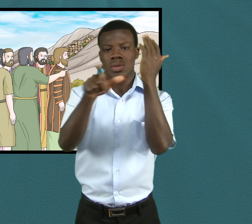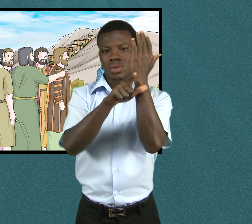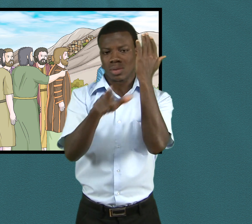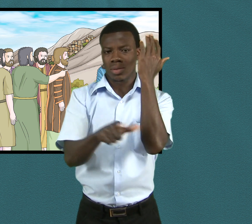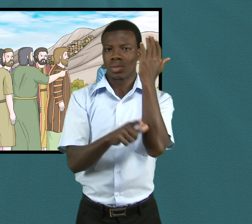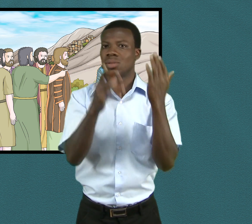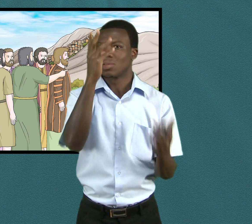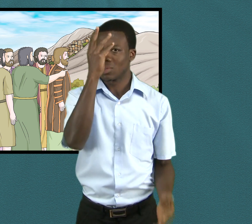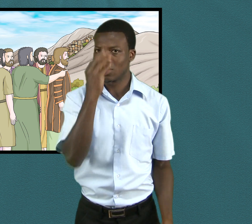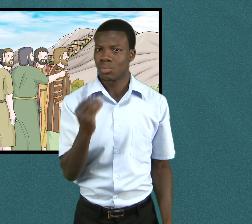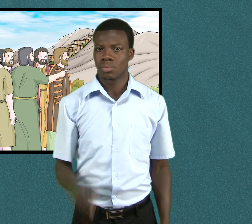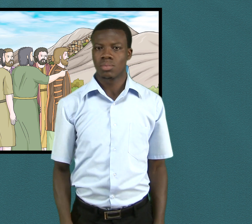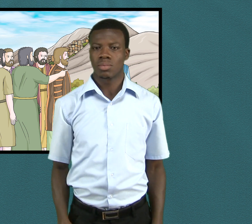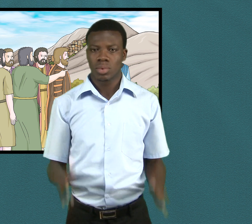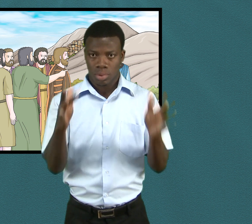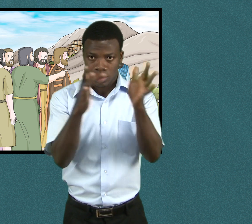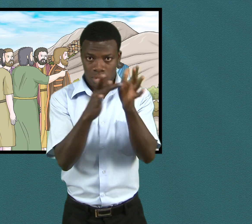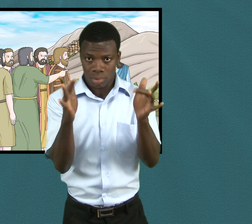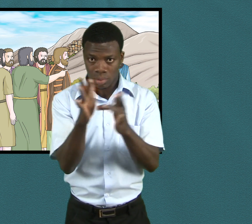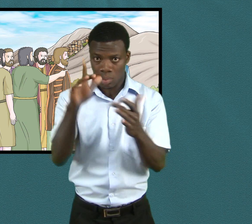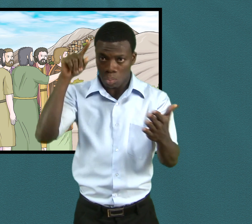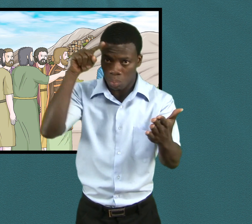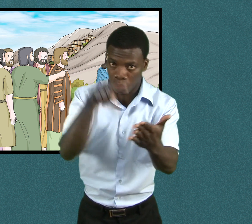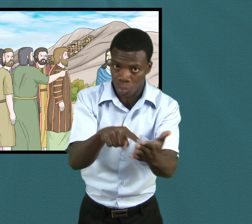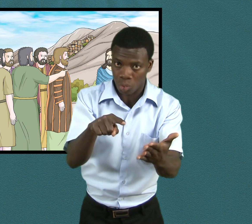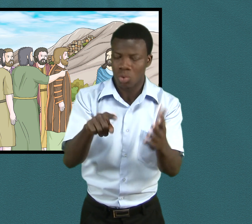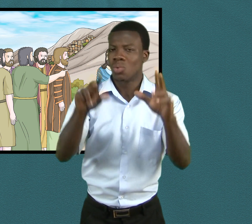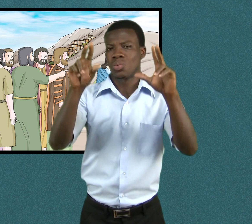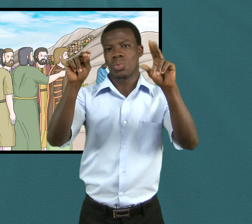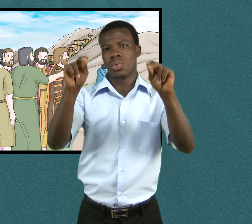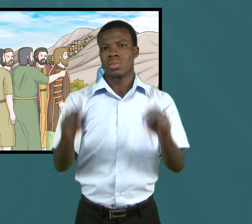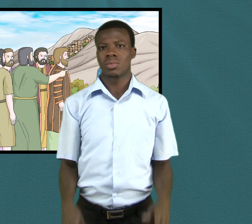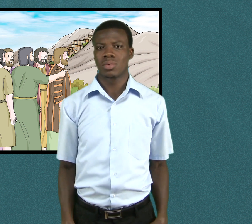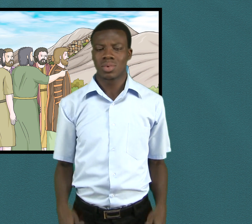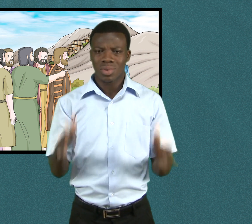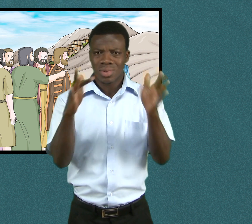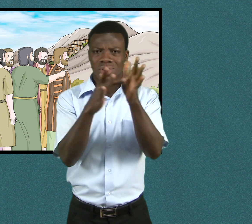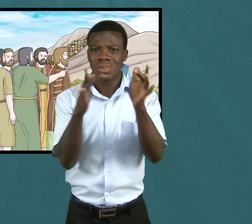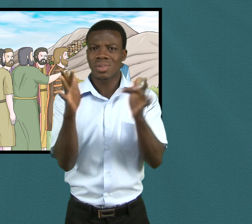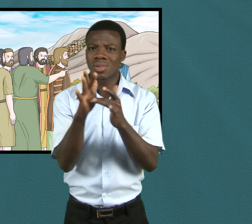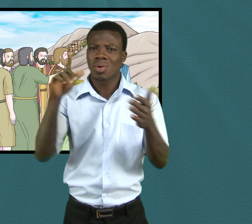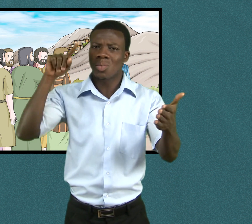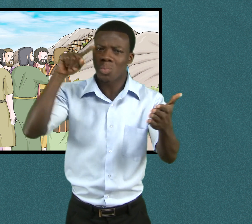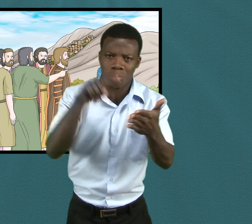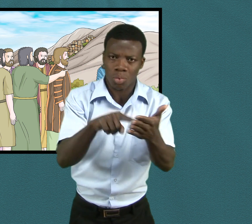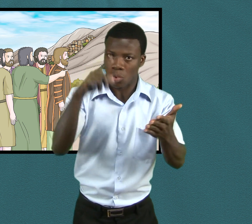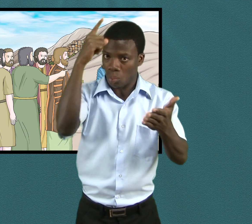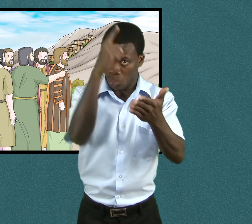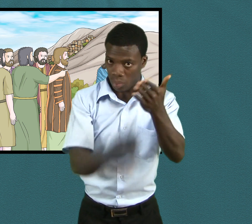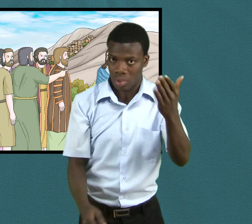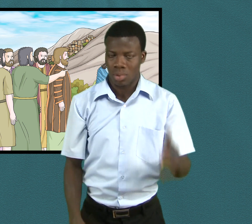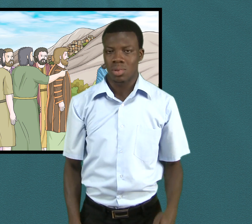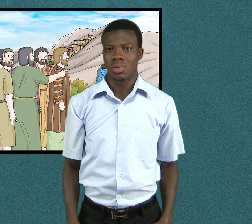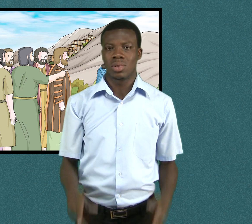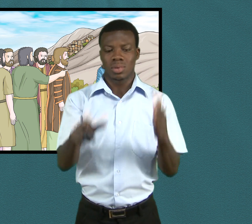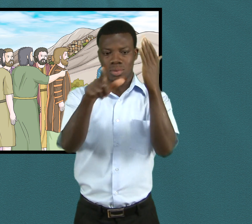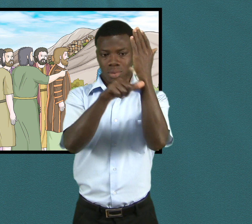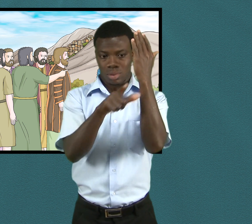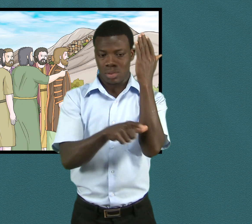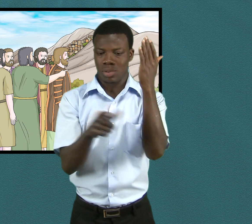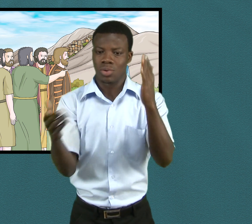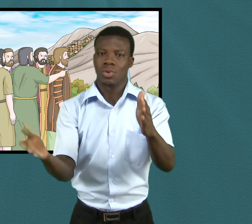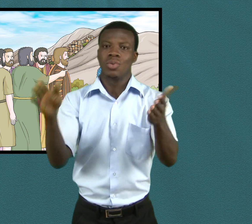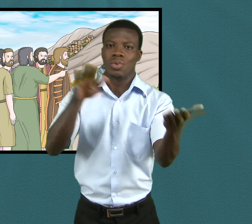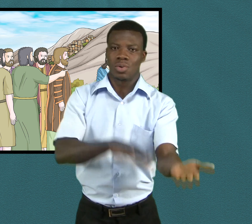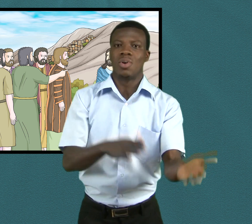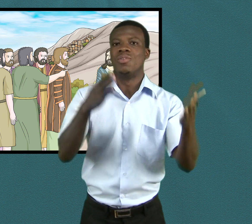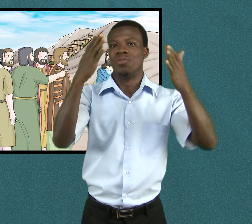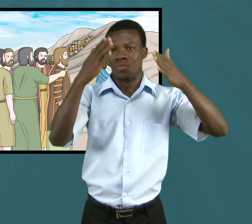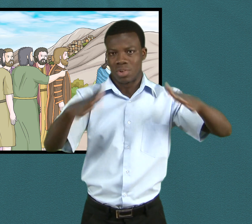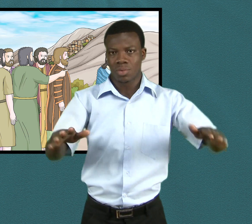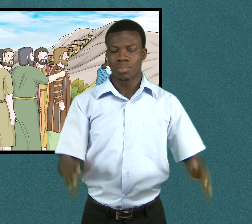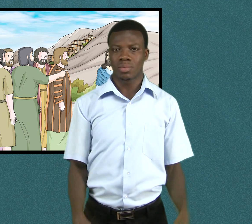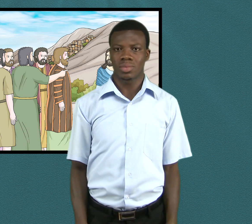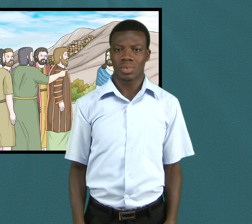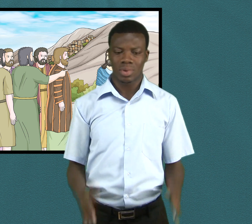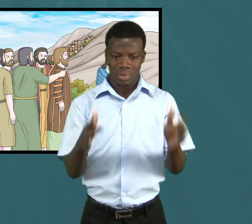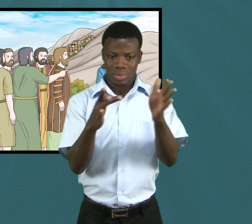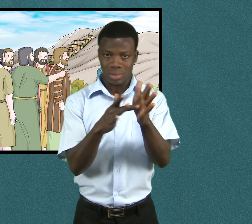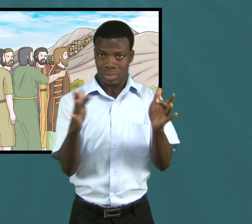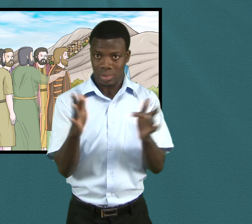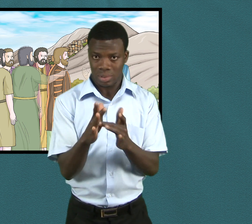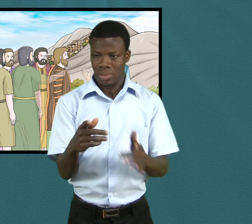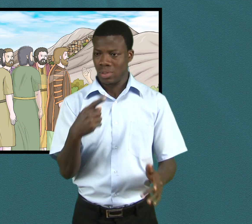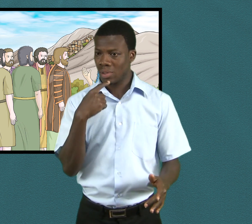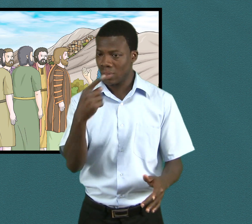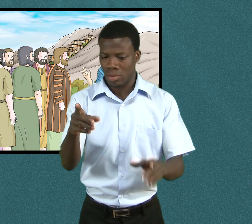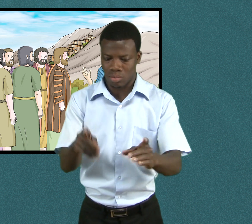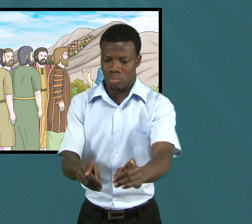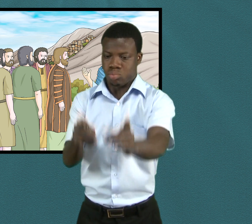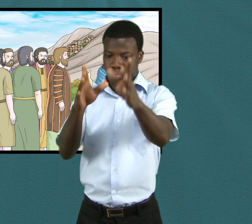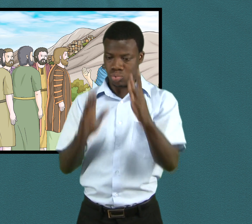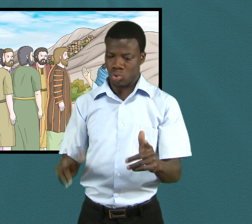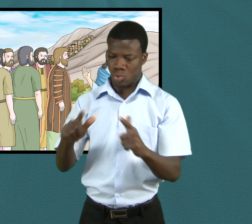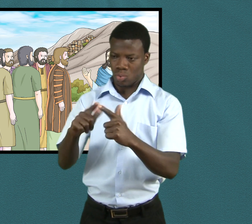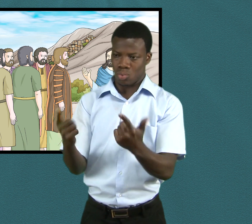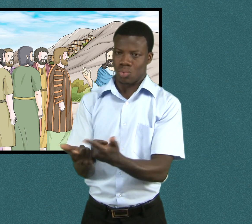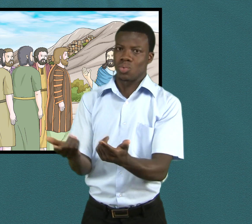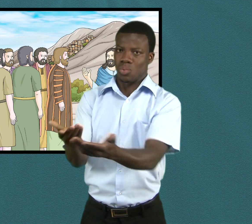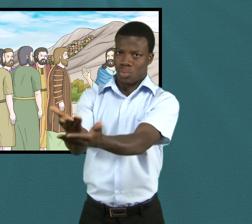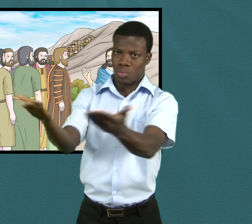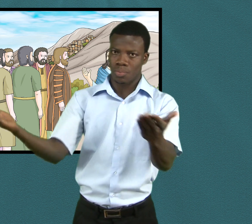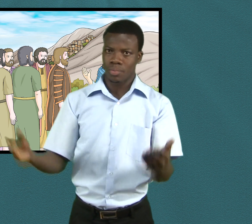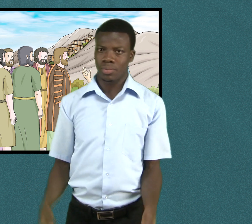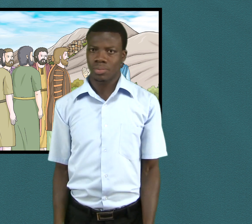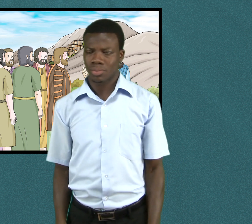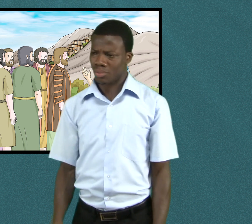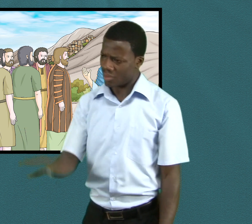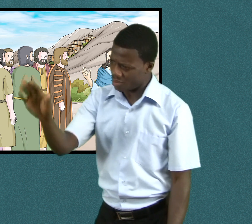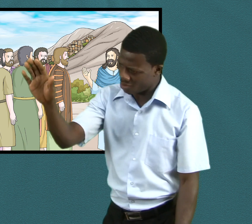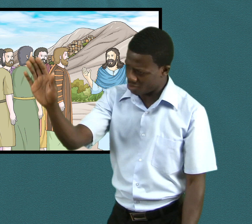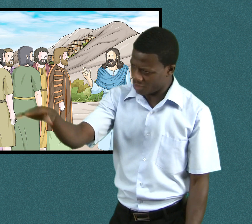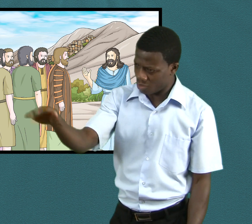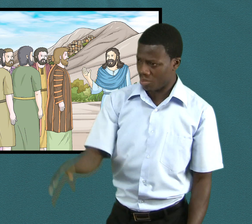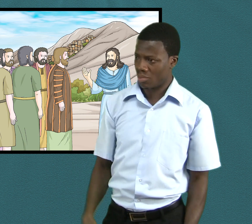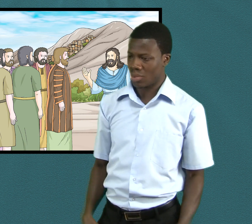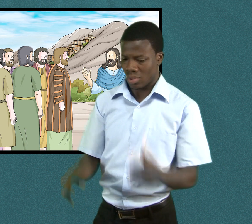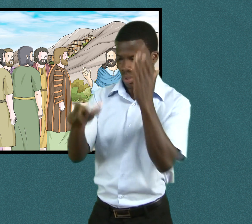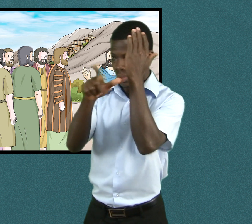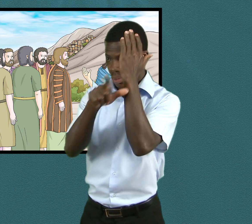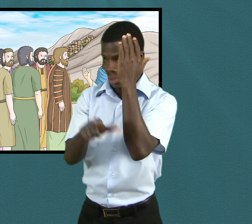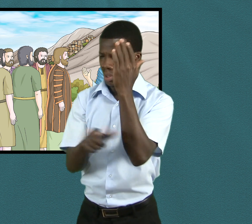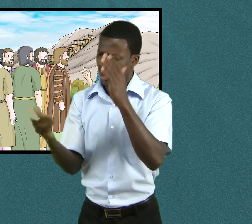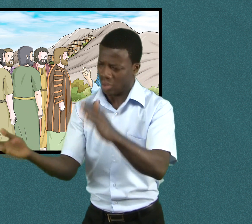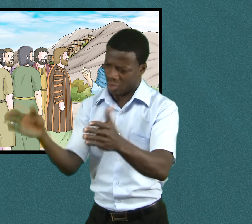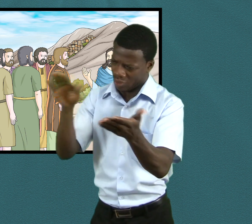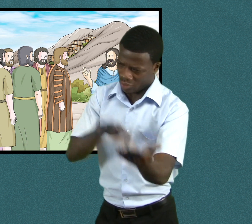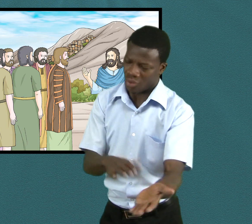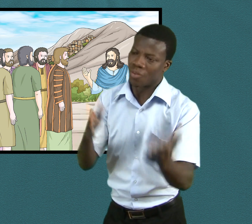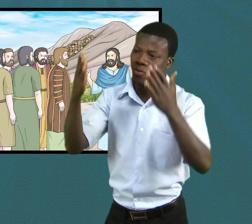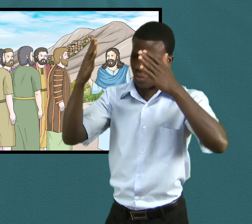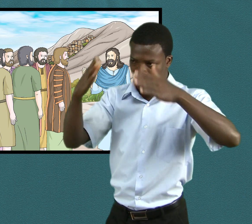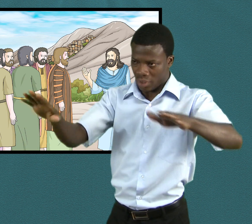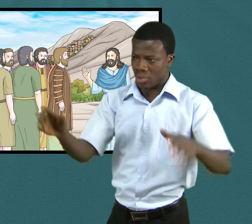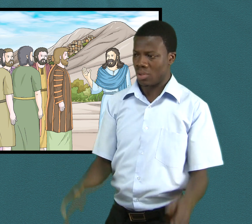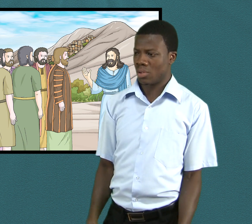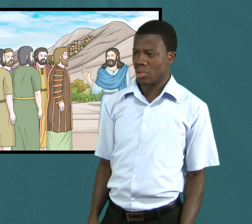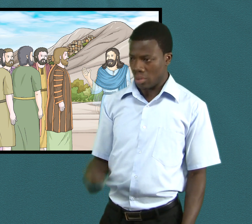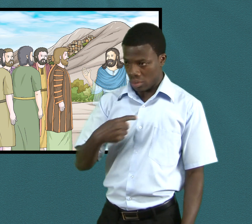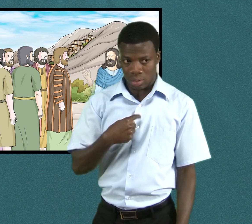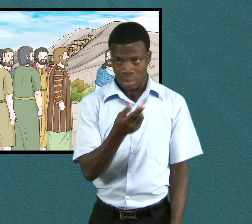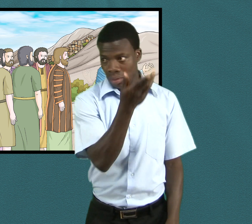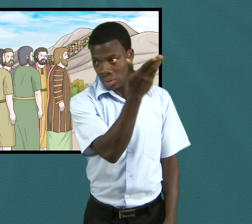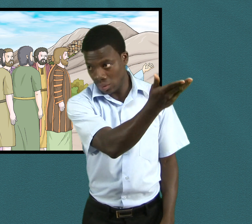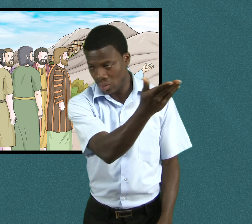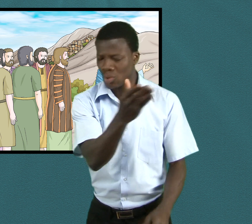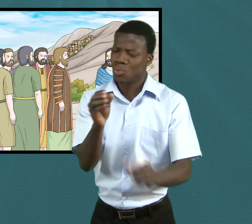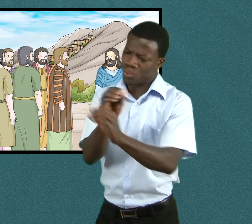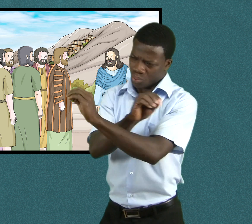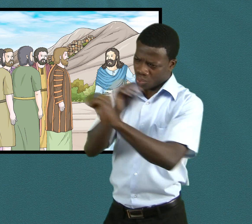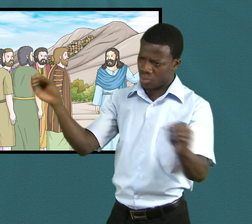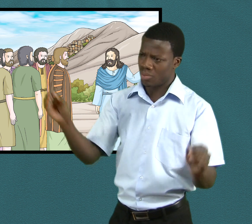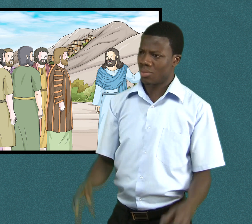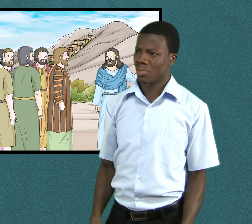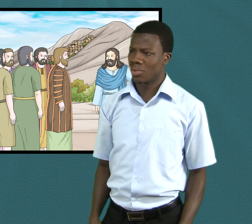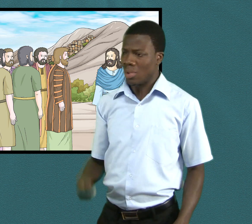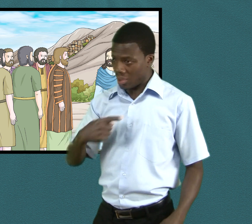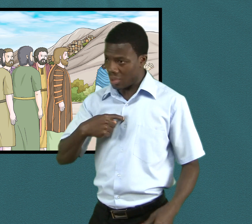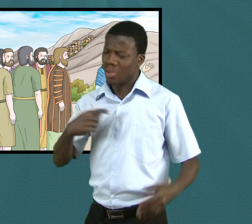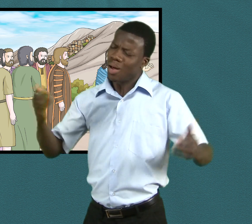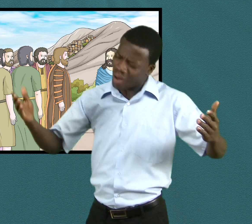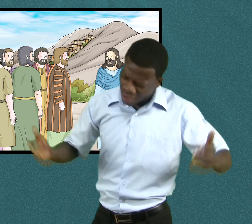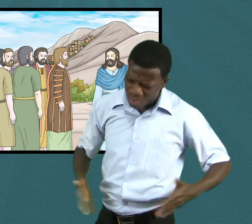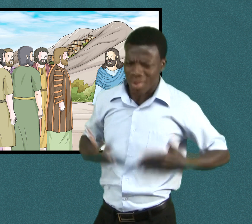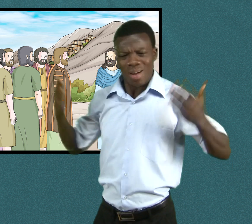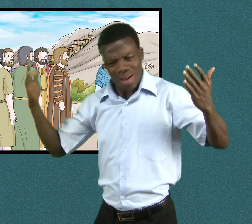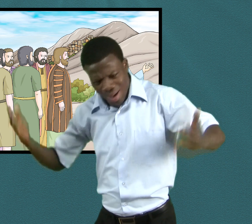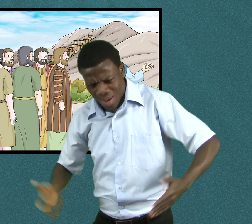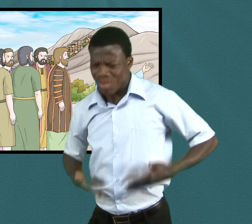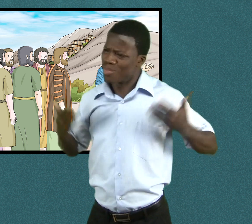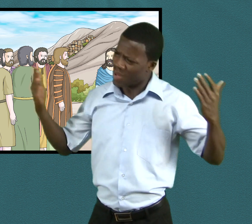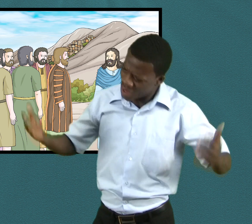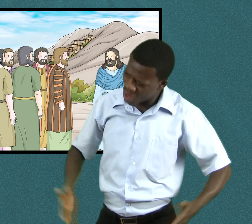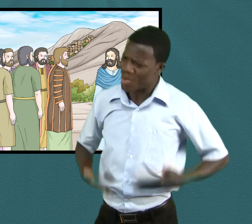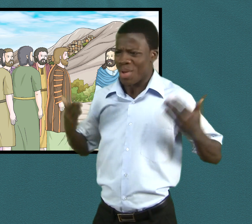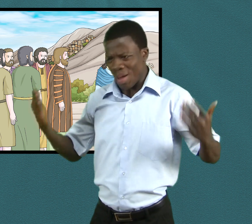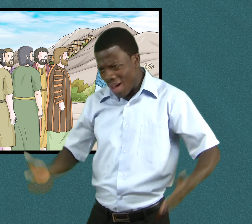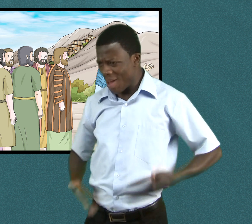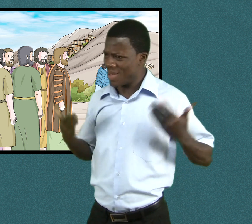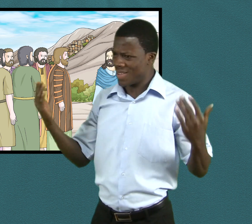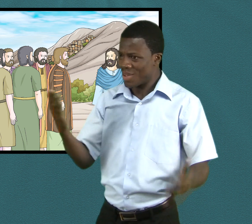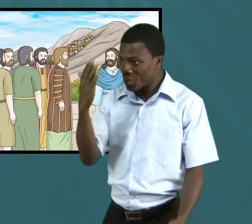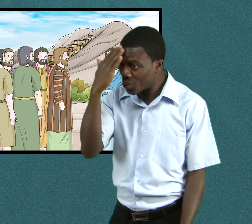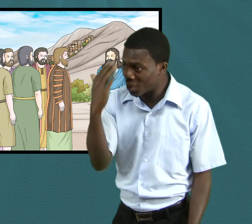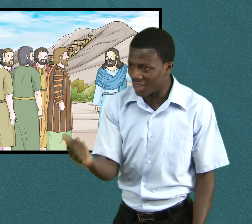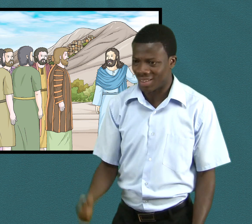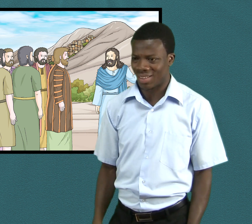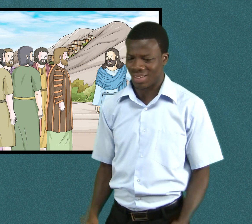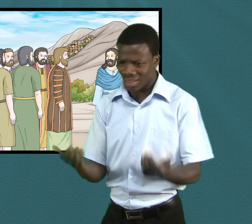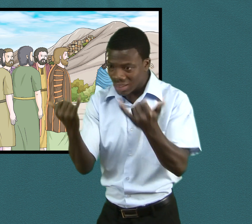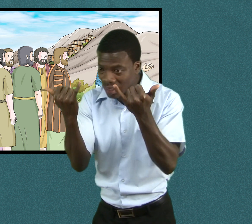So Jesus told them plainly, “Lazarus is dead, and for your sake I am glad I was not there, so that you may believe.